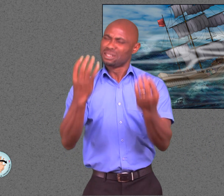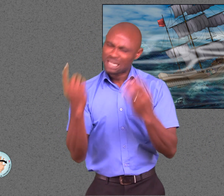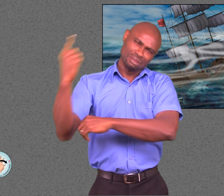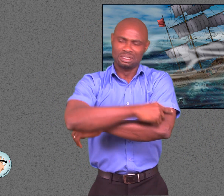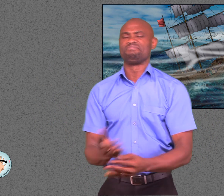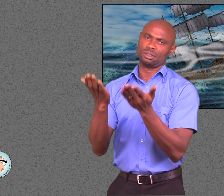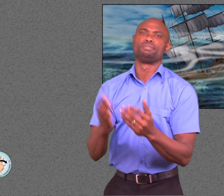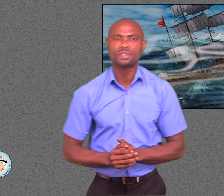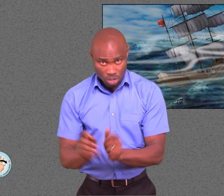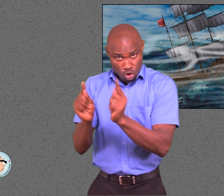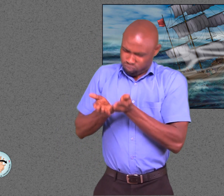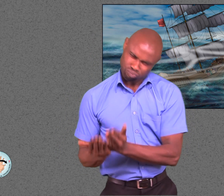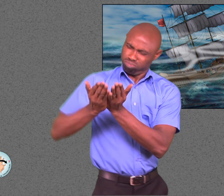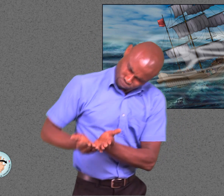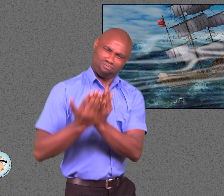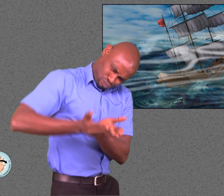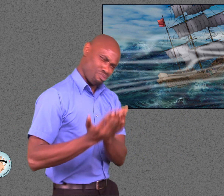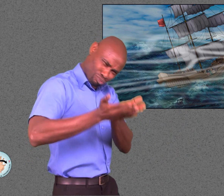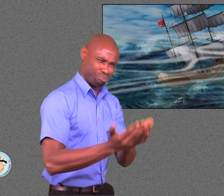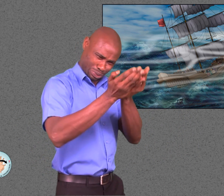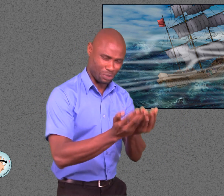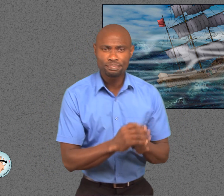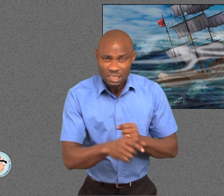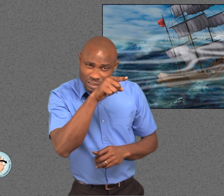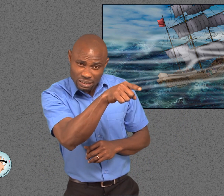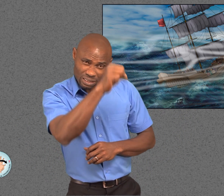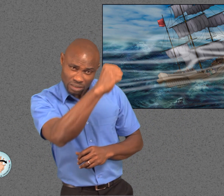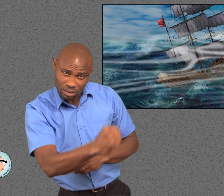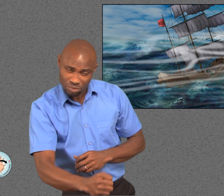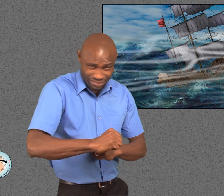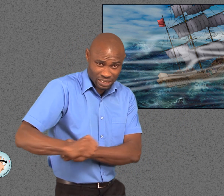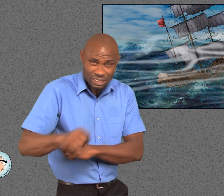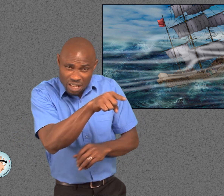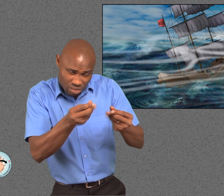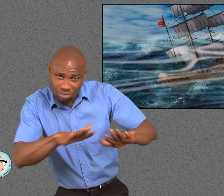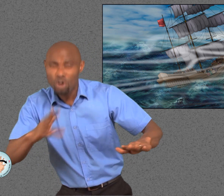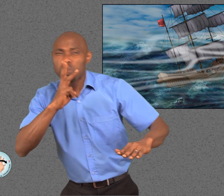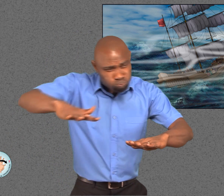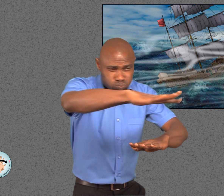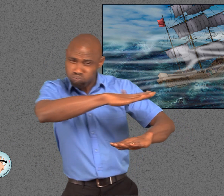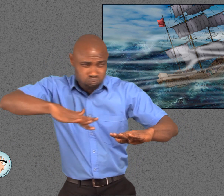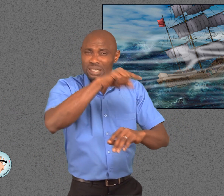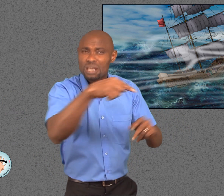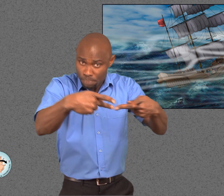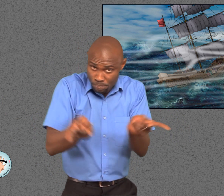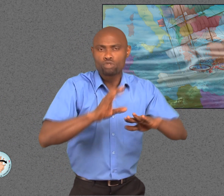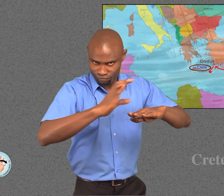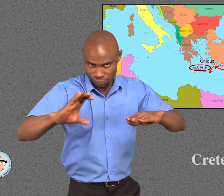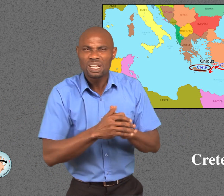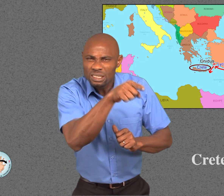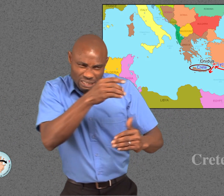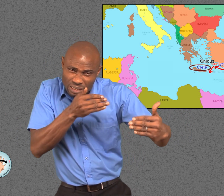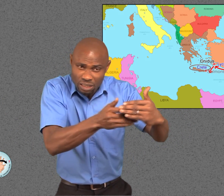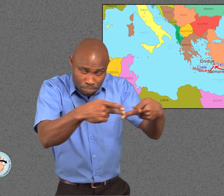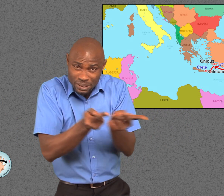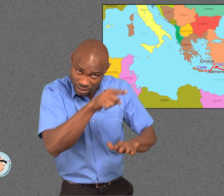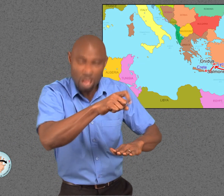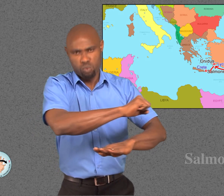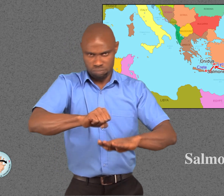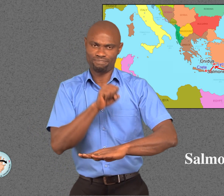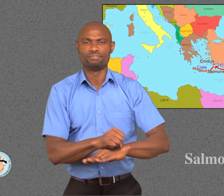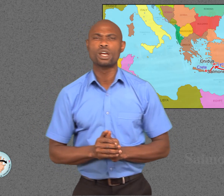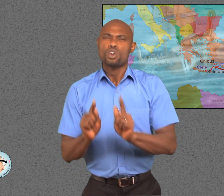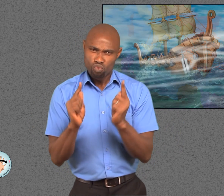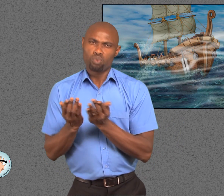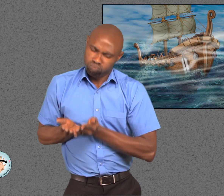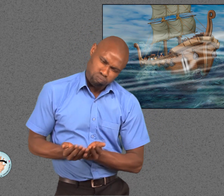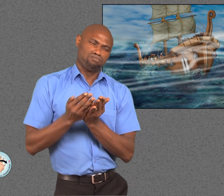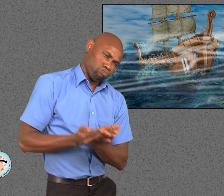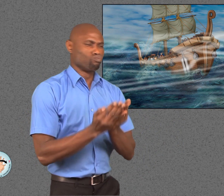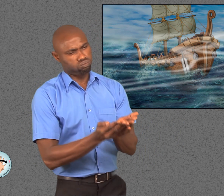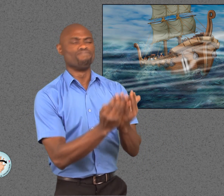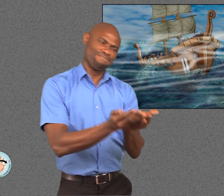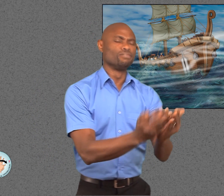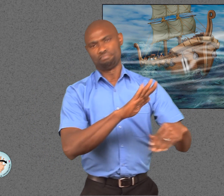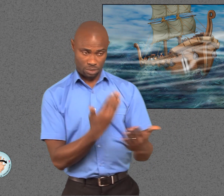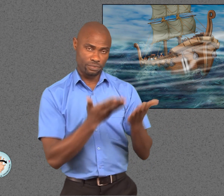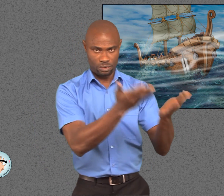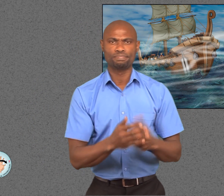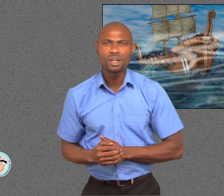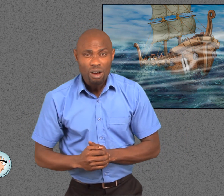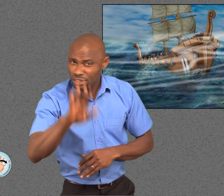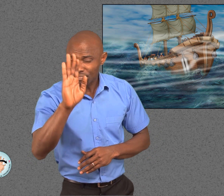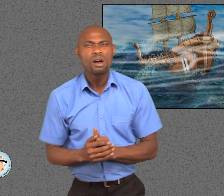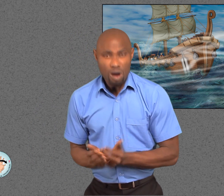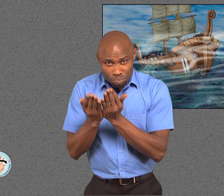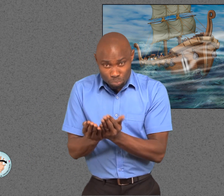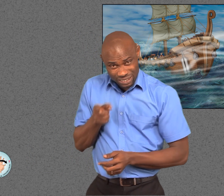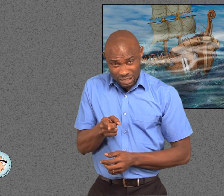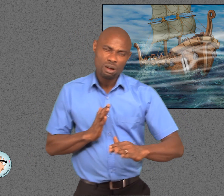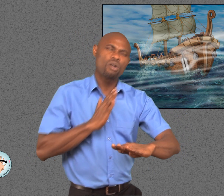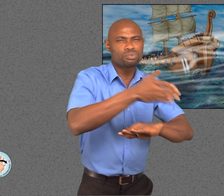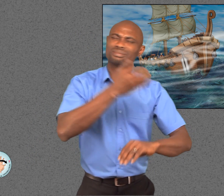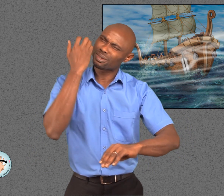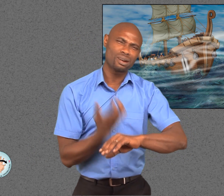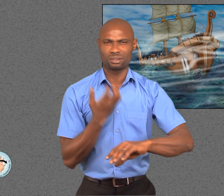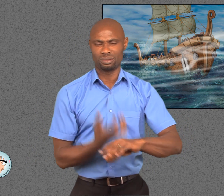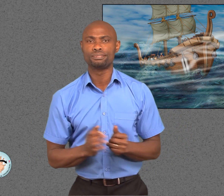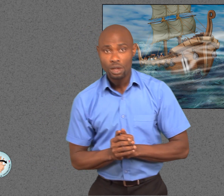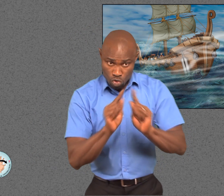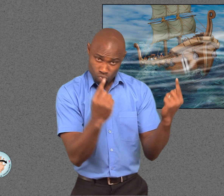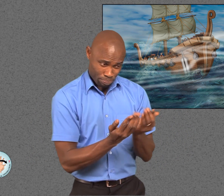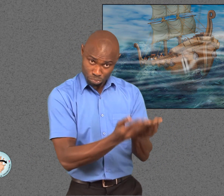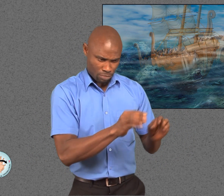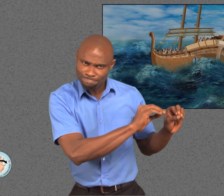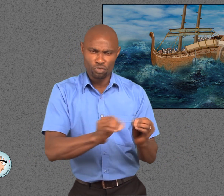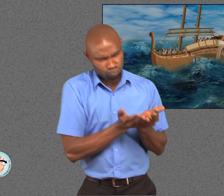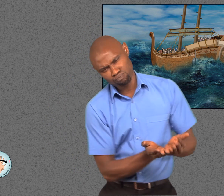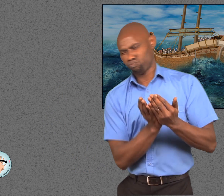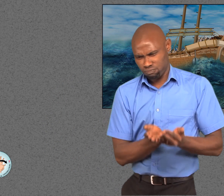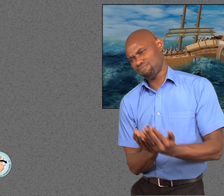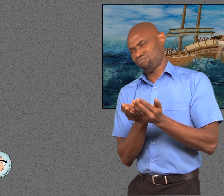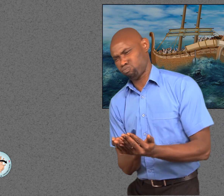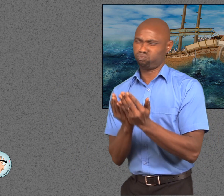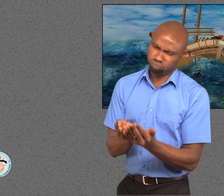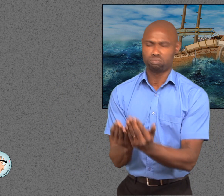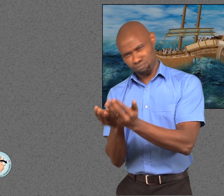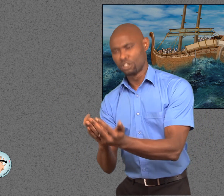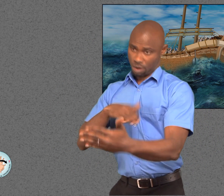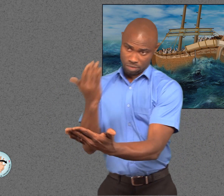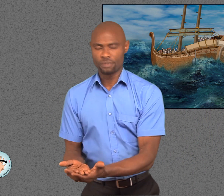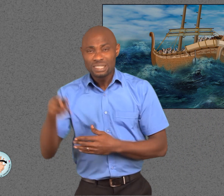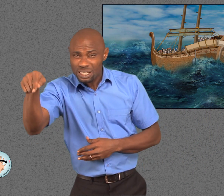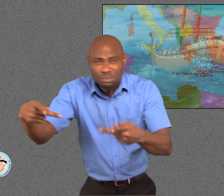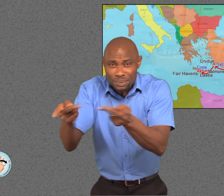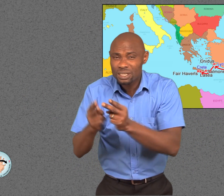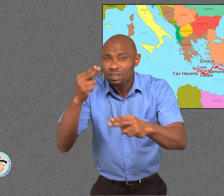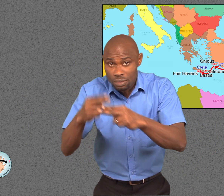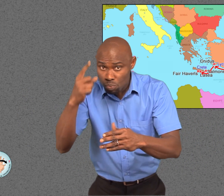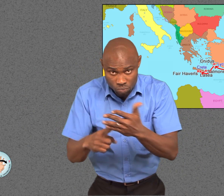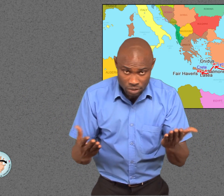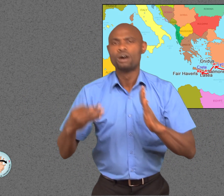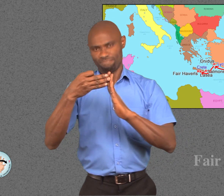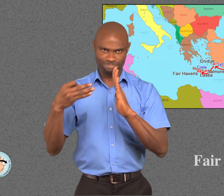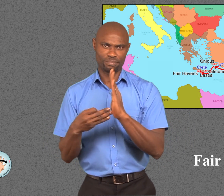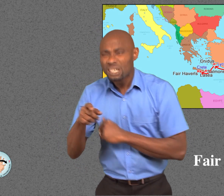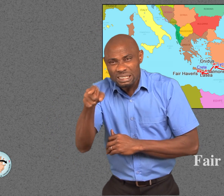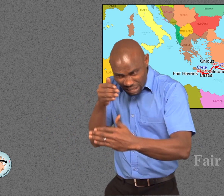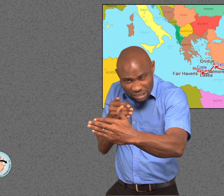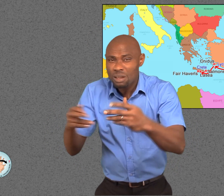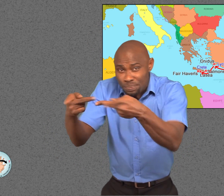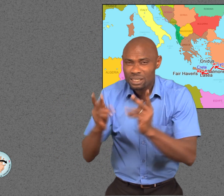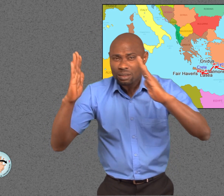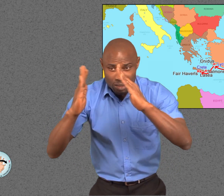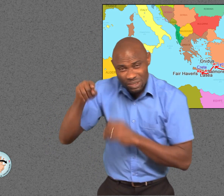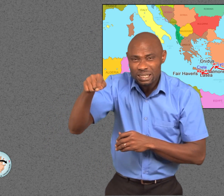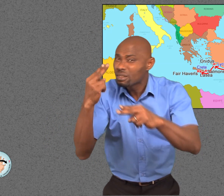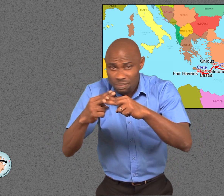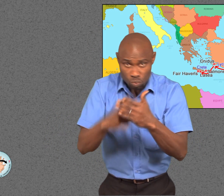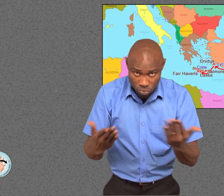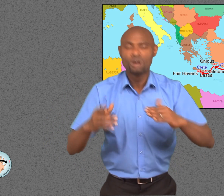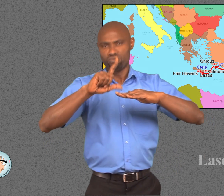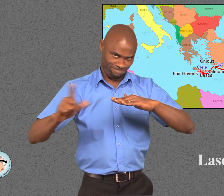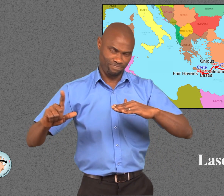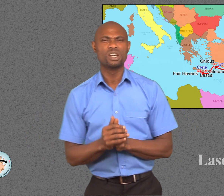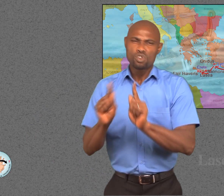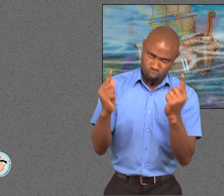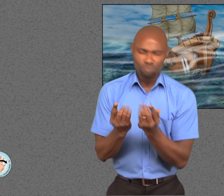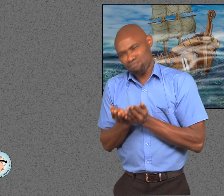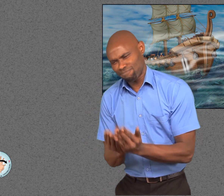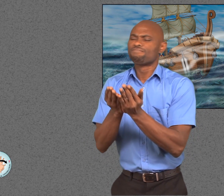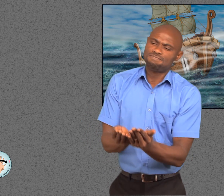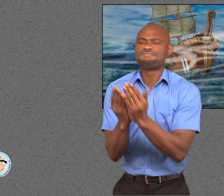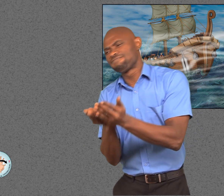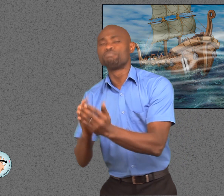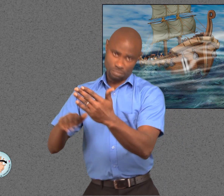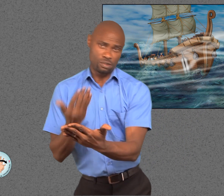After we had moved along the coast with difficulty, we came to a place called Fair Havens, near the town of Lasea.